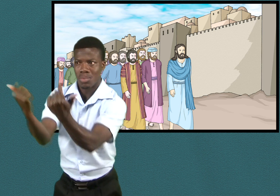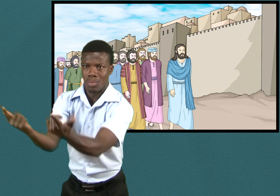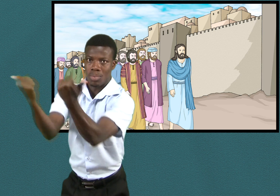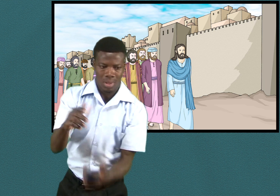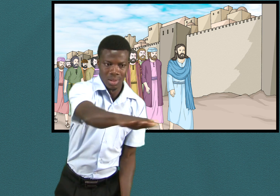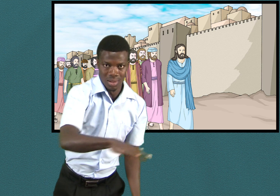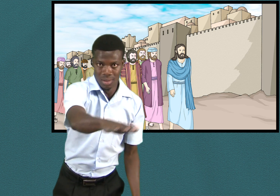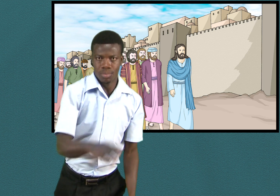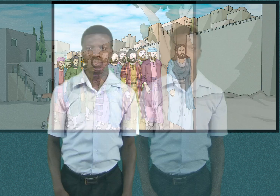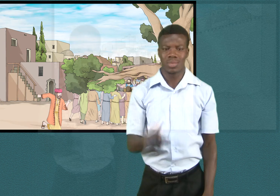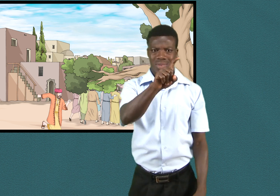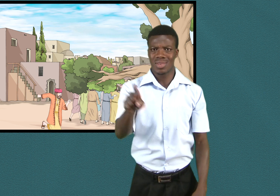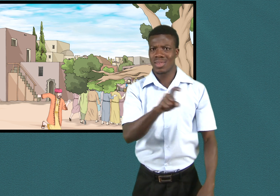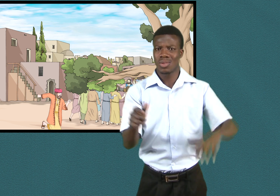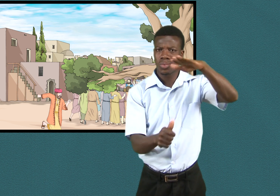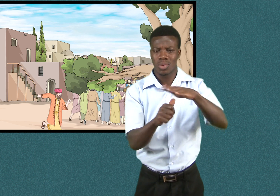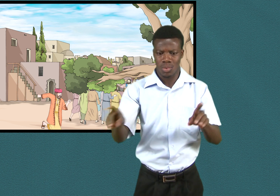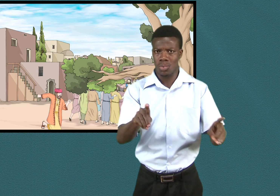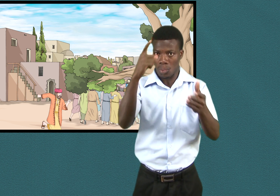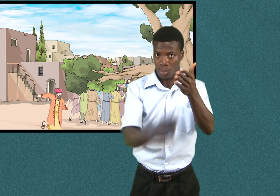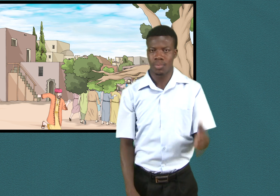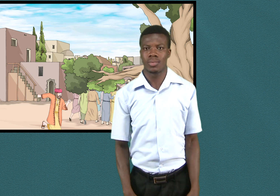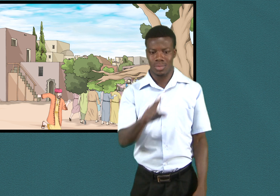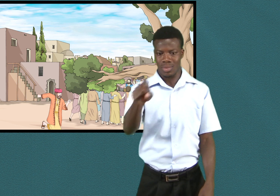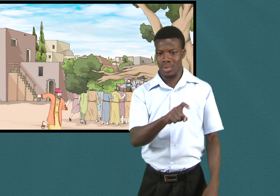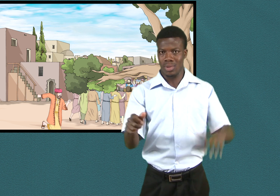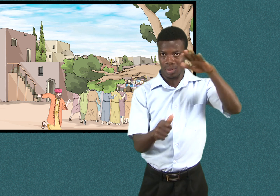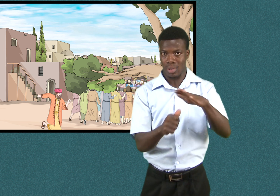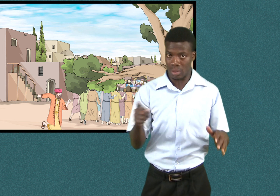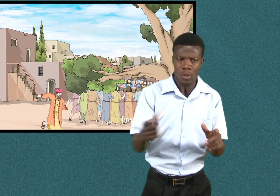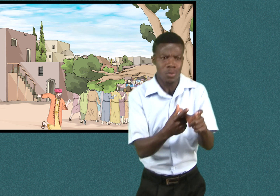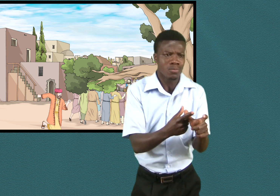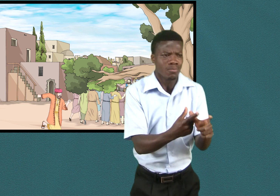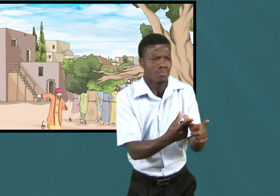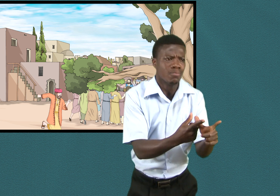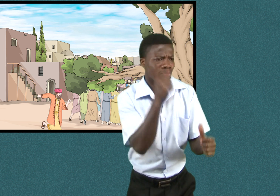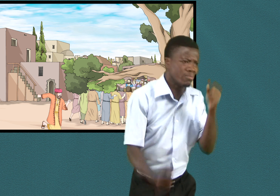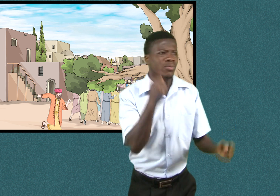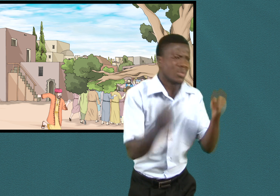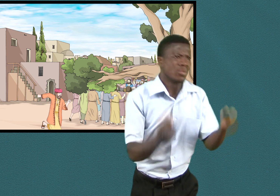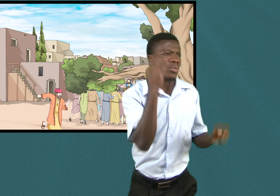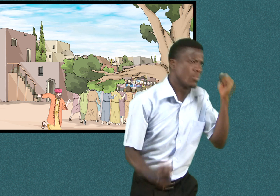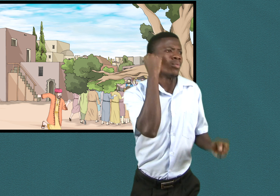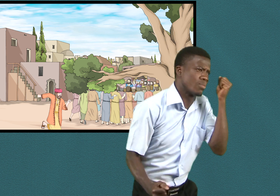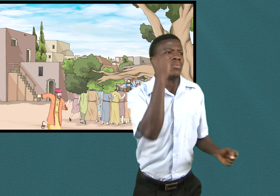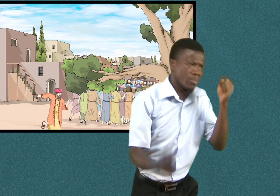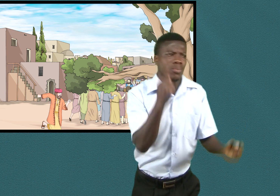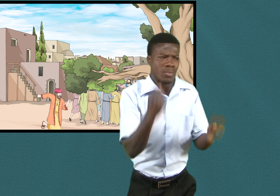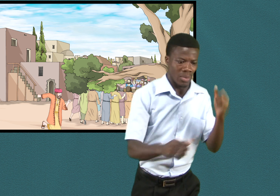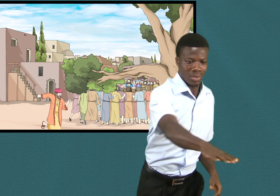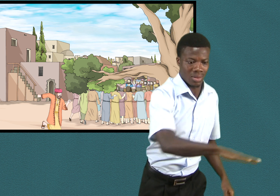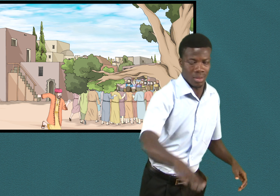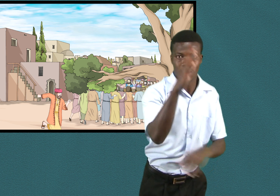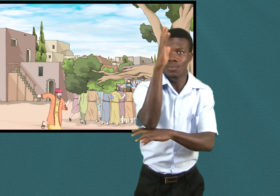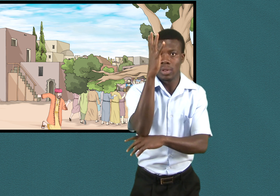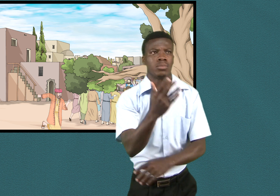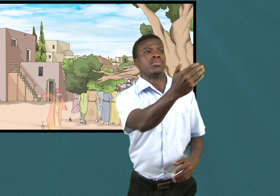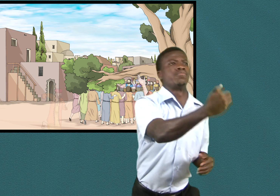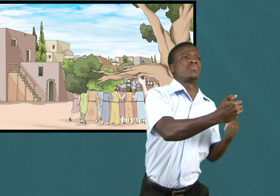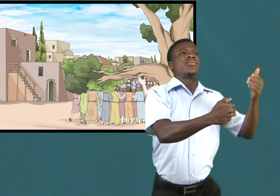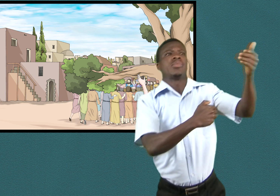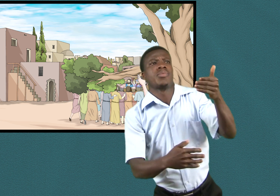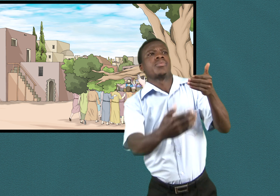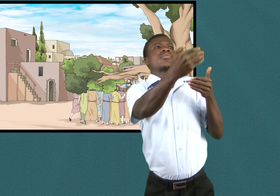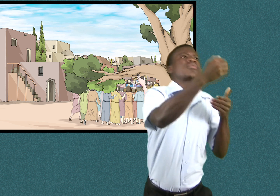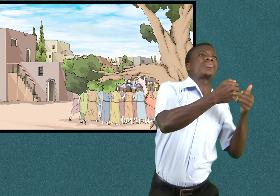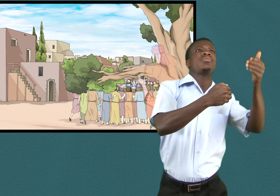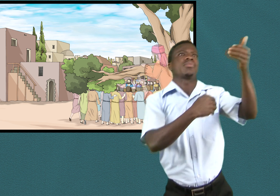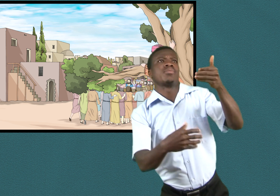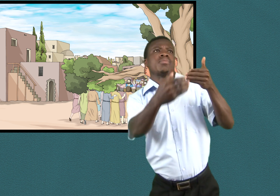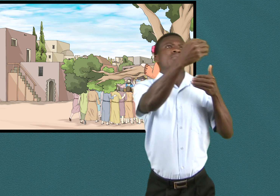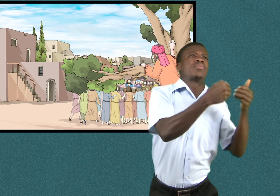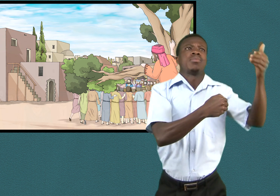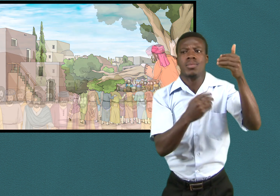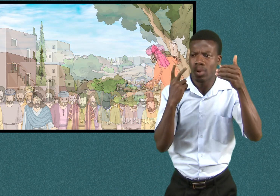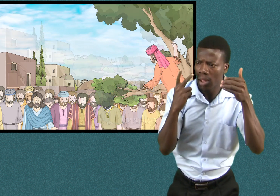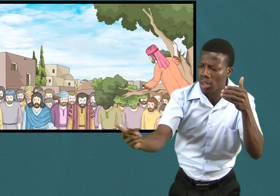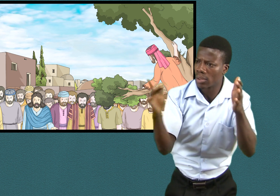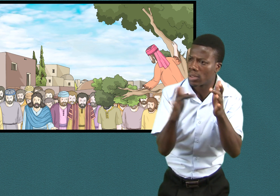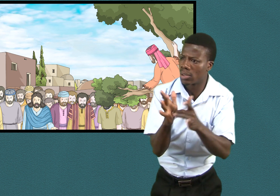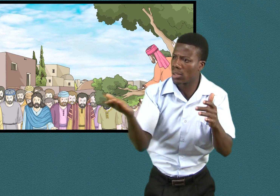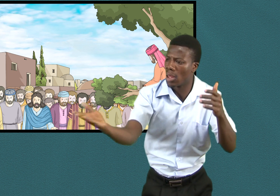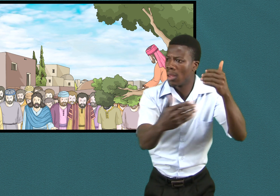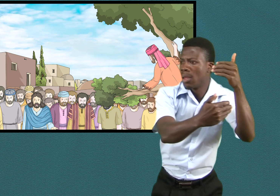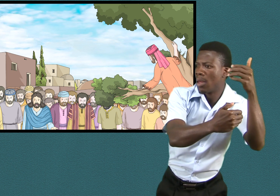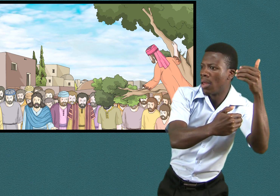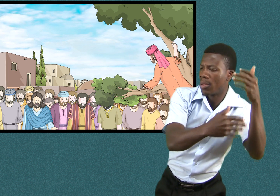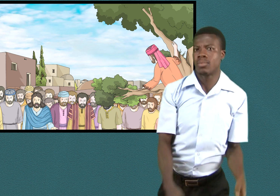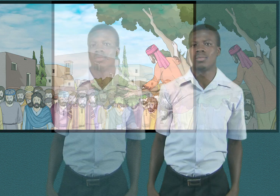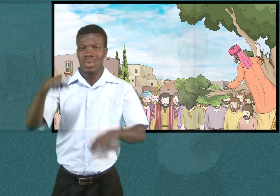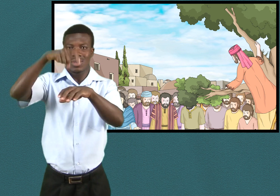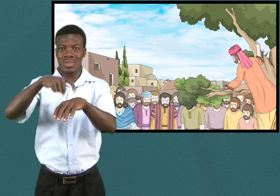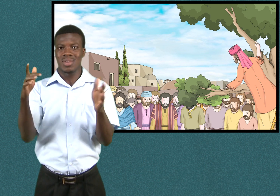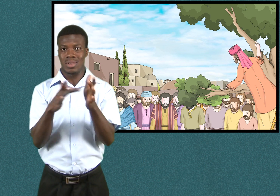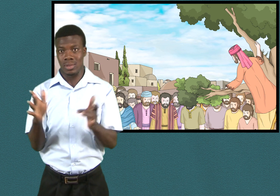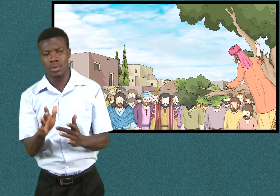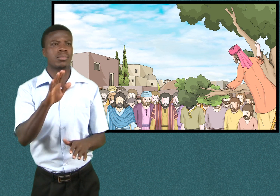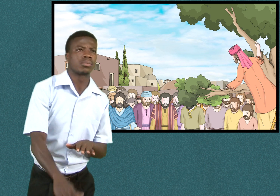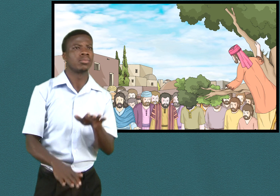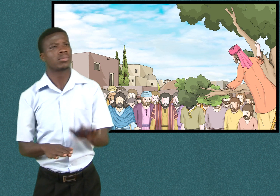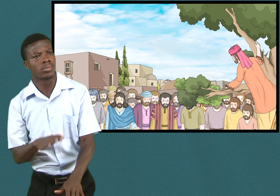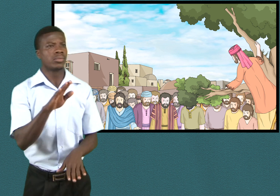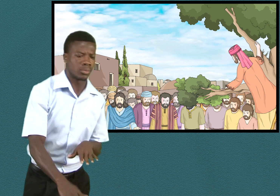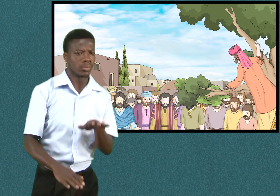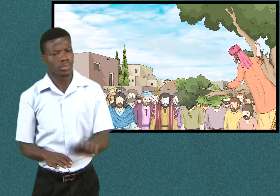So he ran on ahead and climbed a sycamore tree to see Him, since Jesus was about to pass that way.